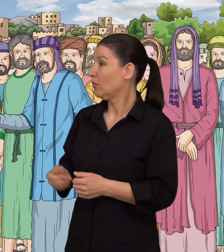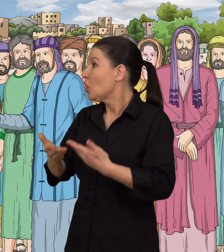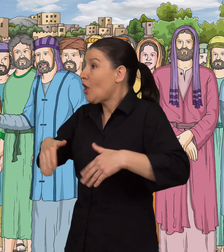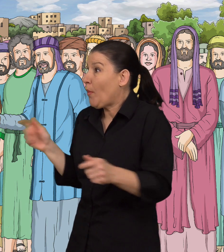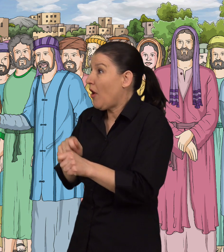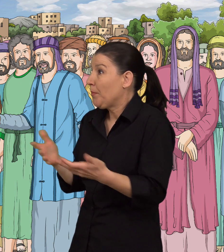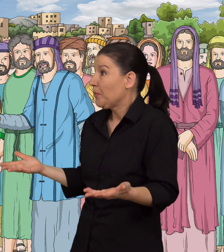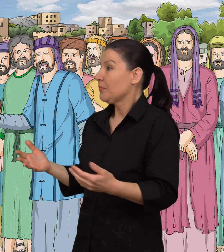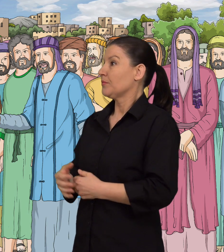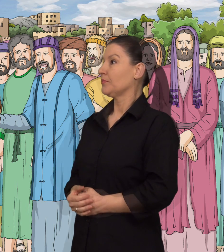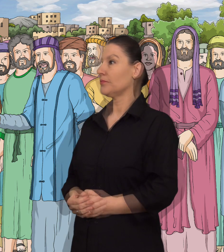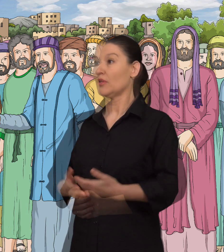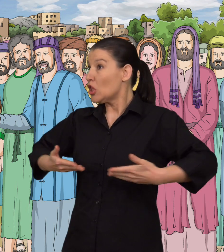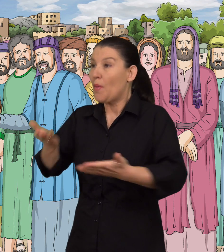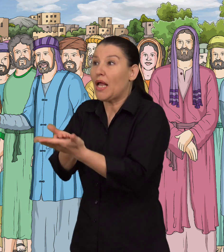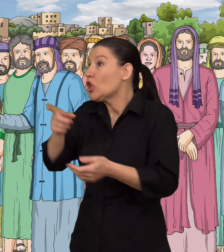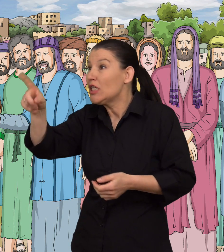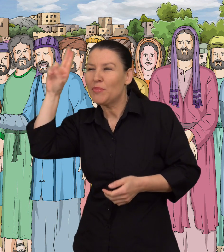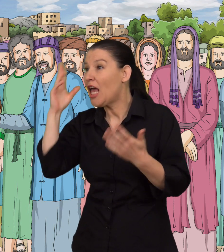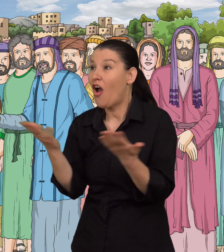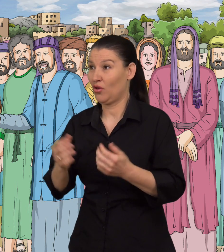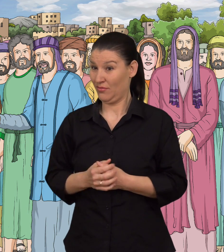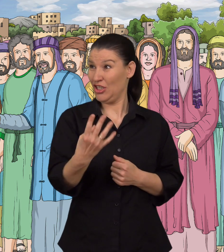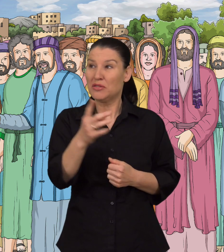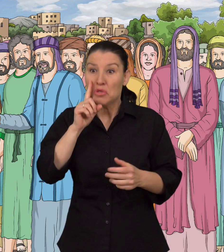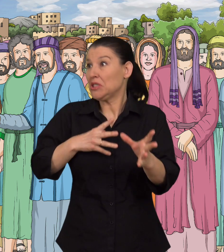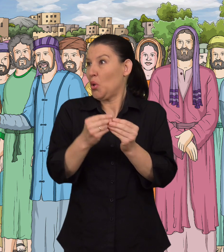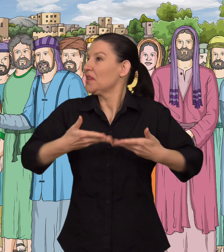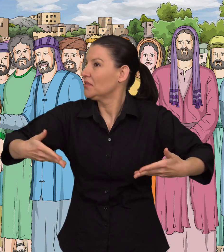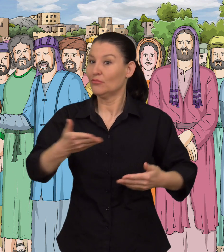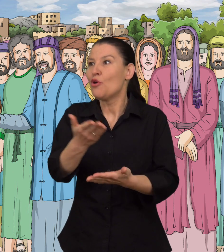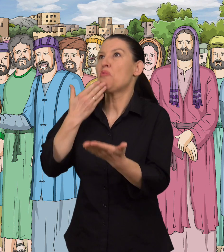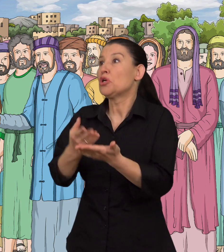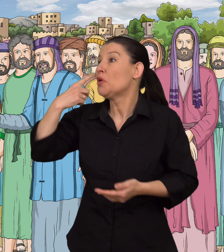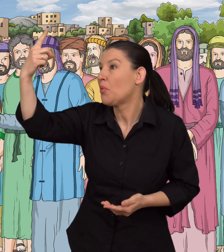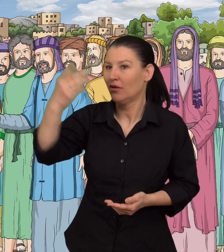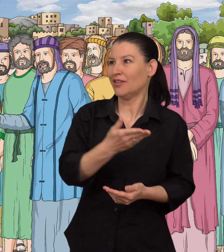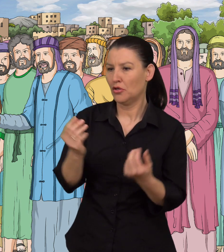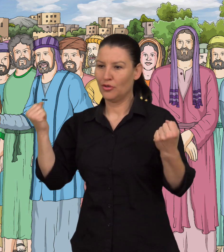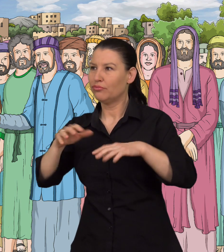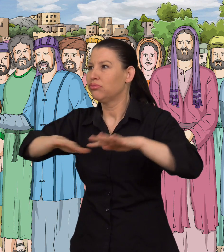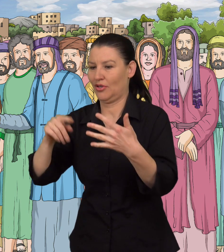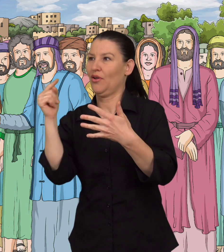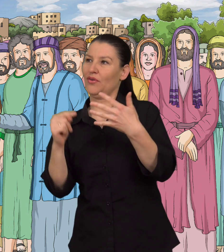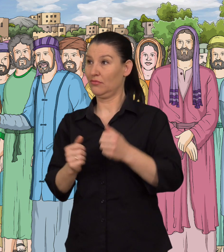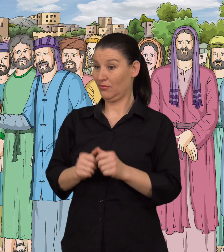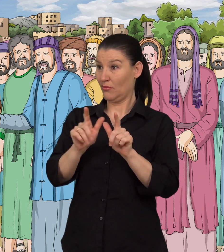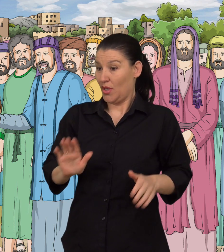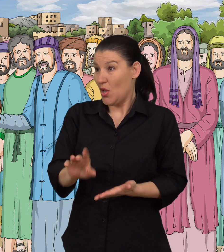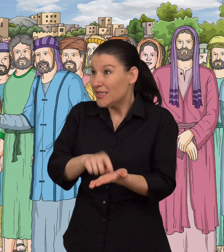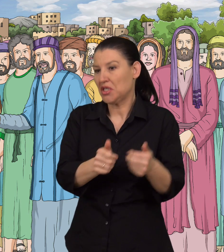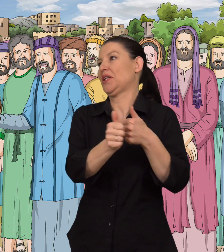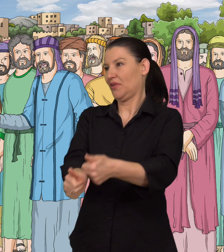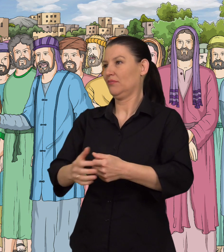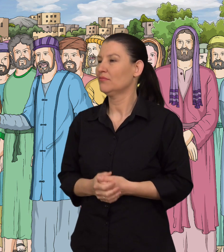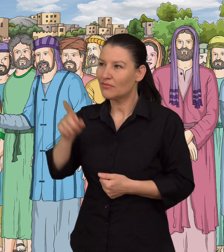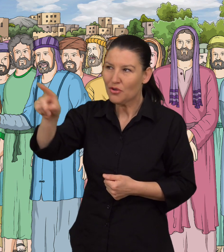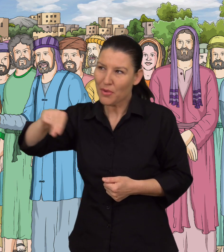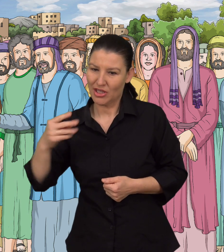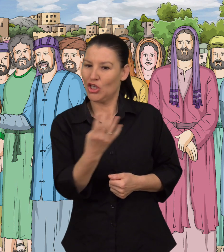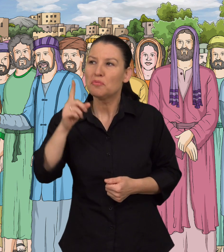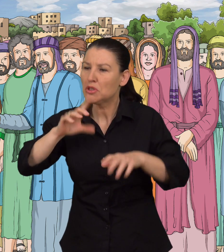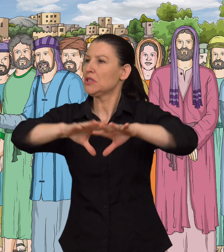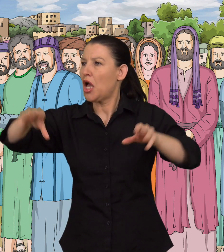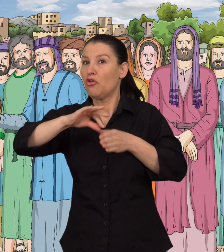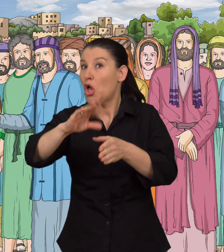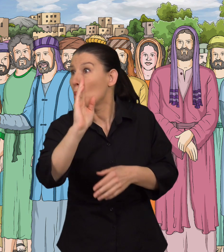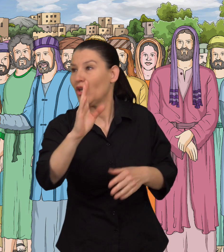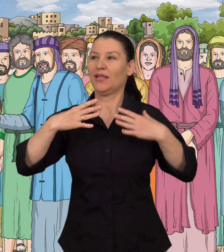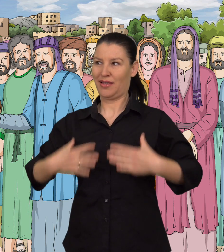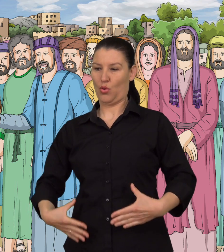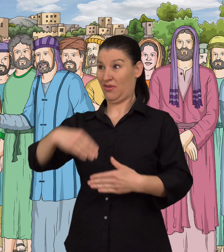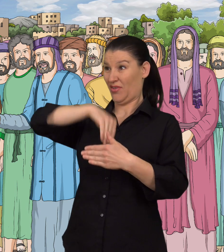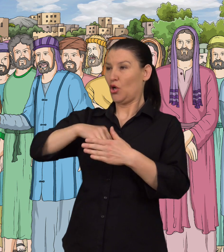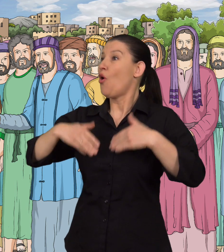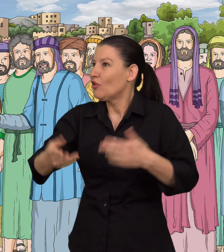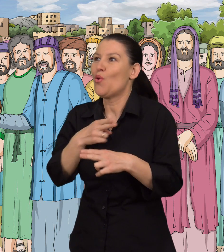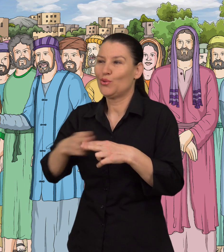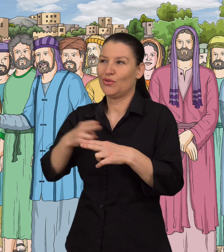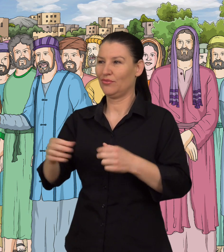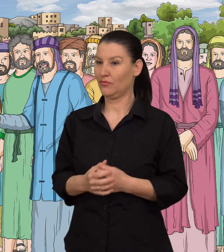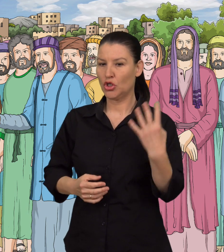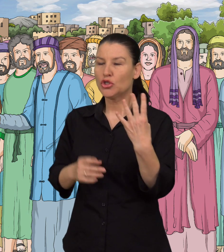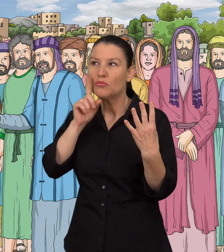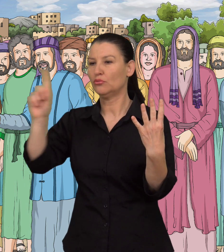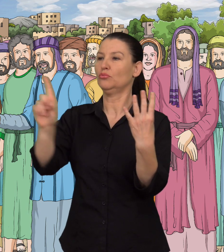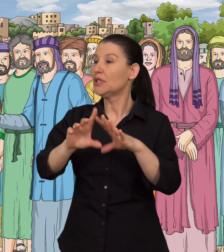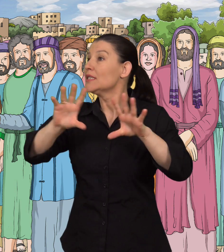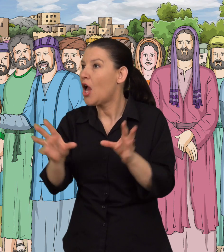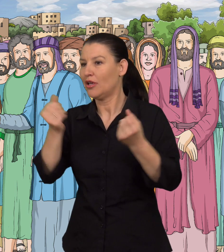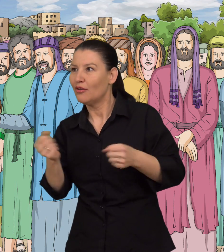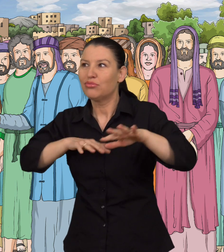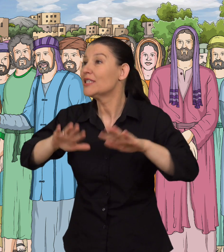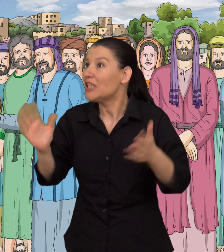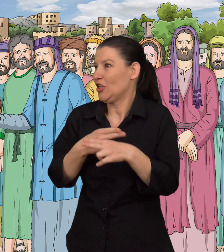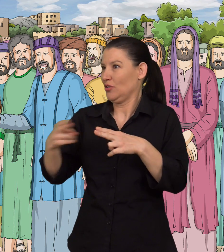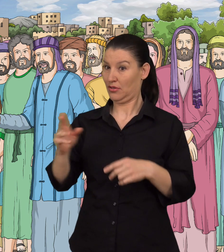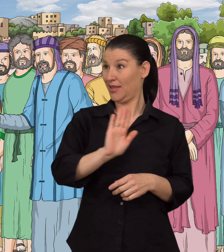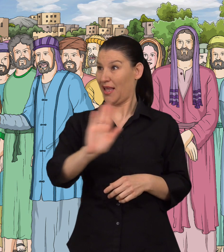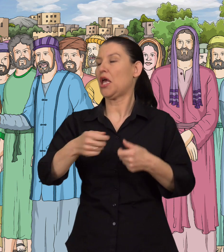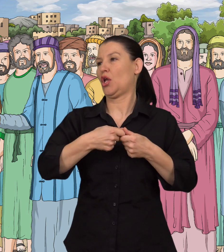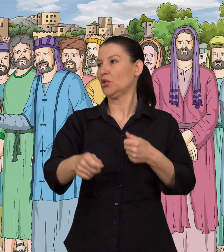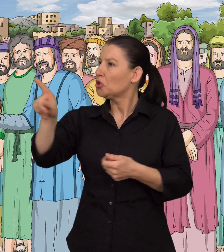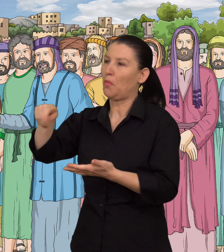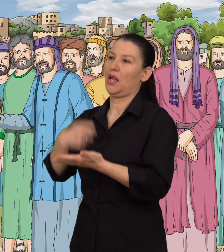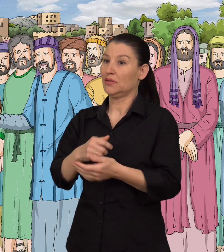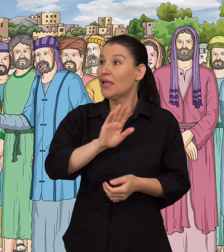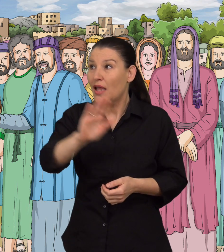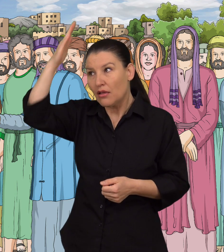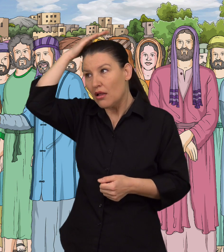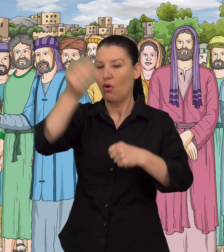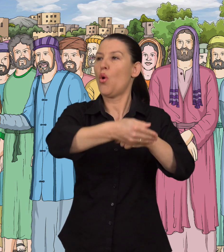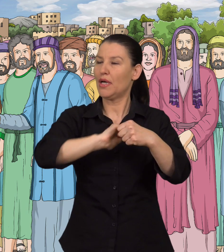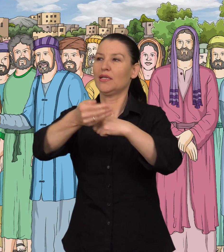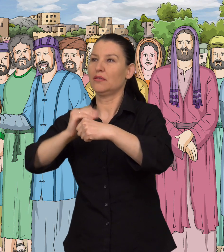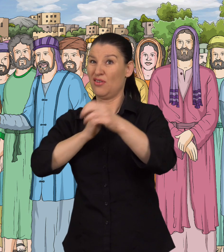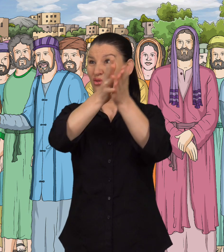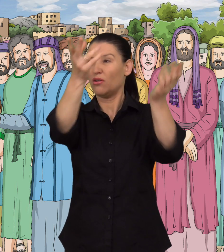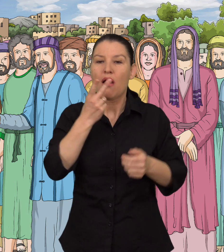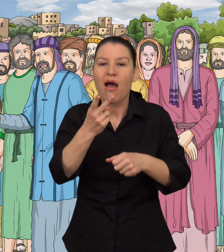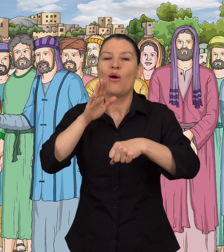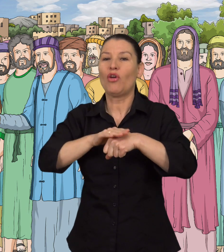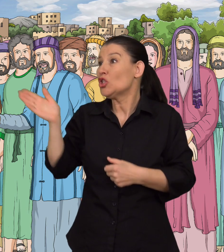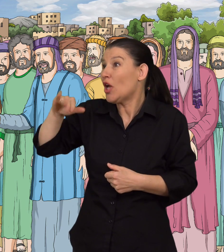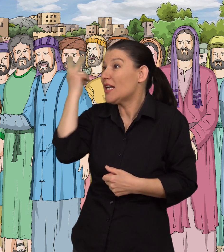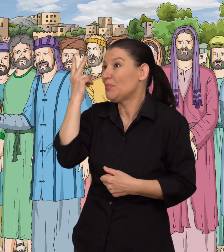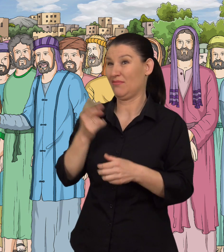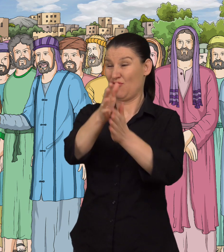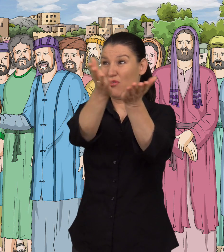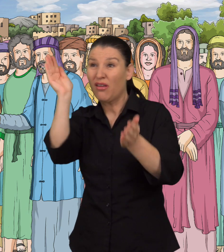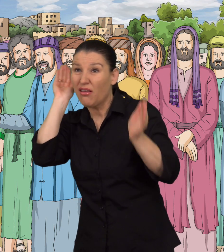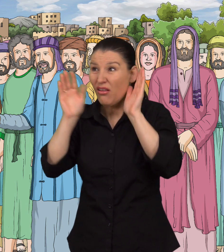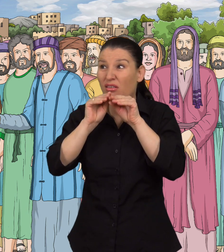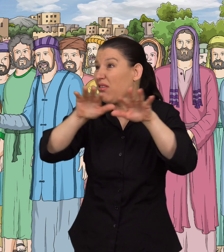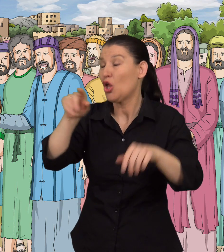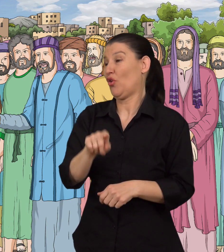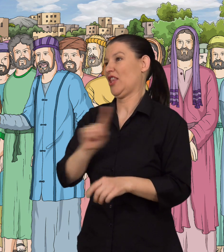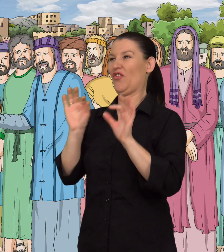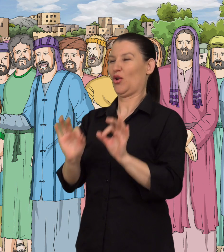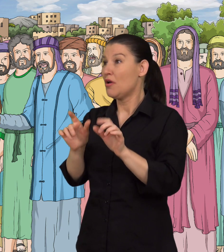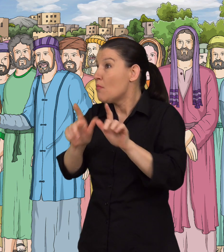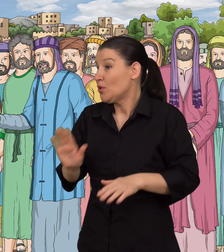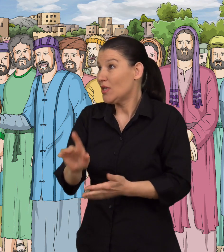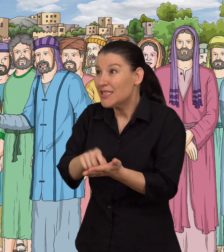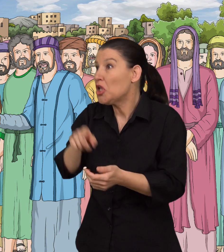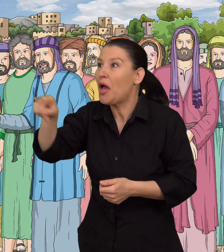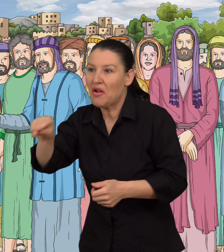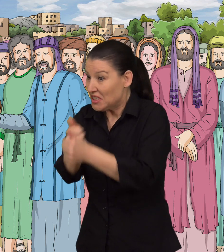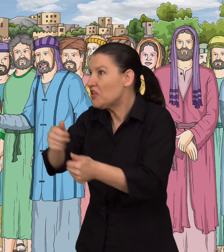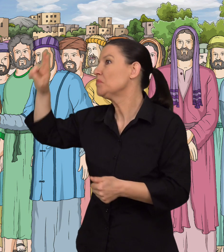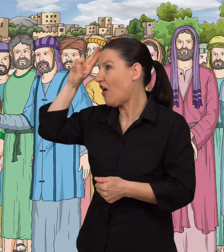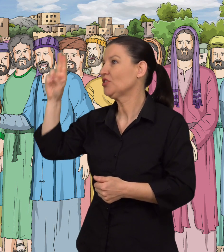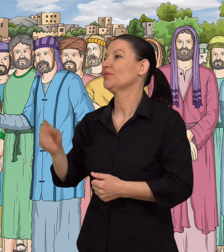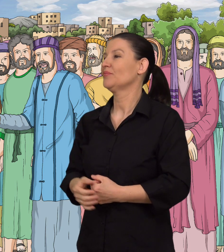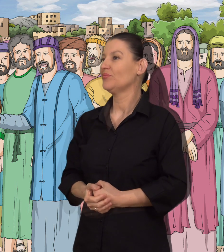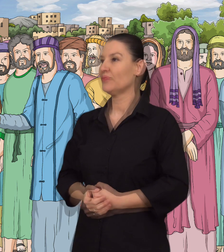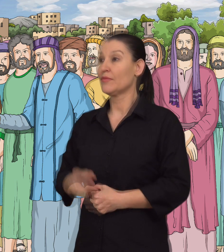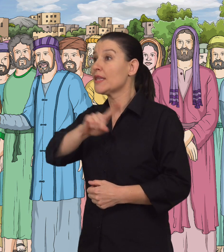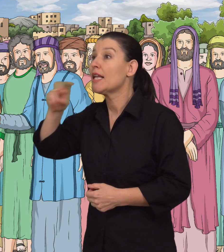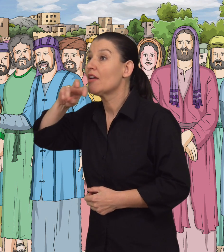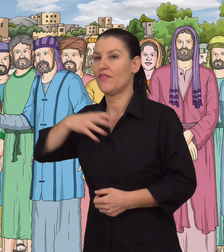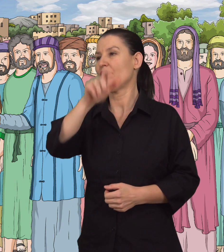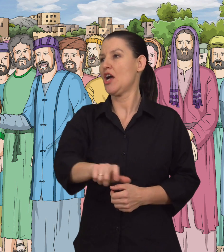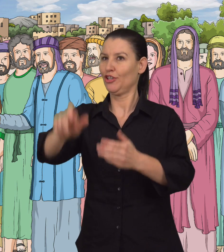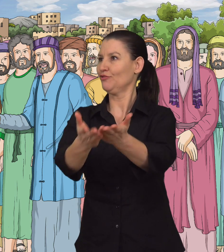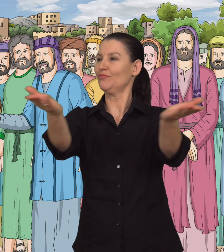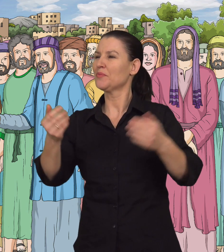They will certainly hear that you have come. Therefore do what we advise you. There are four men with us who have taken a vow. Take these men, purify yourself along with them, and pay their expenses so they can have their heads shaved.